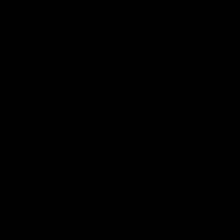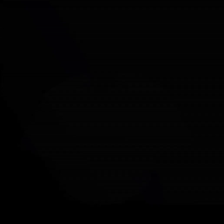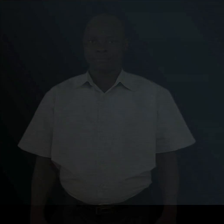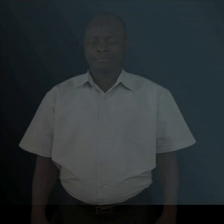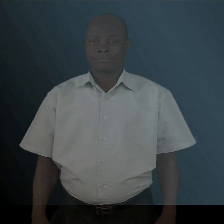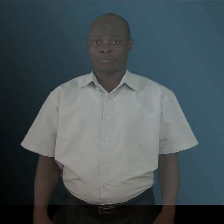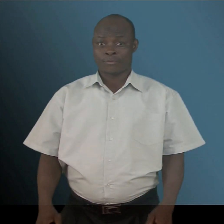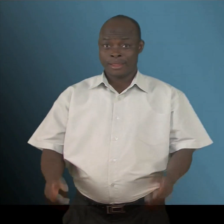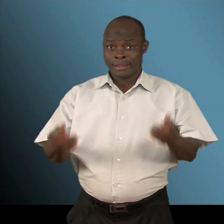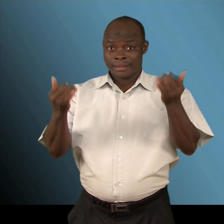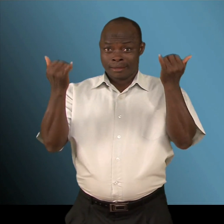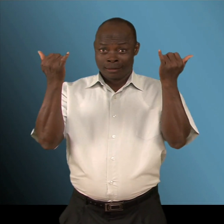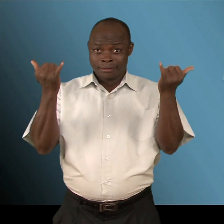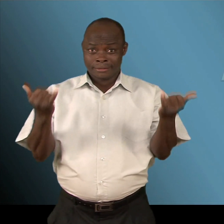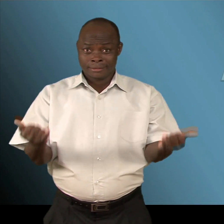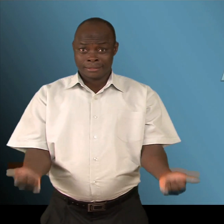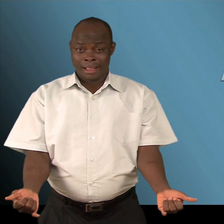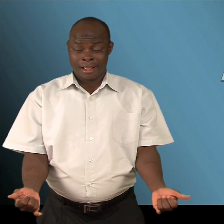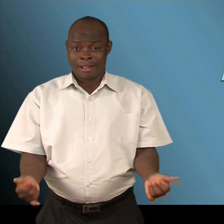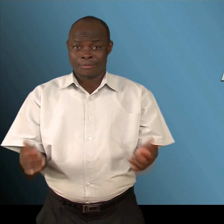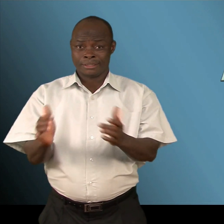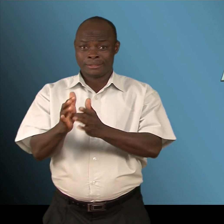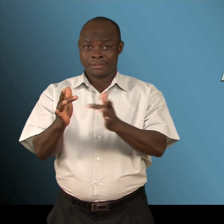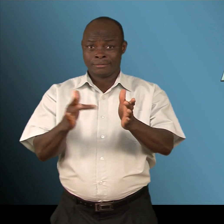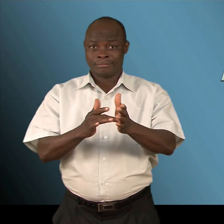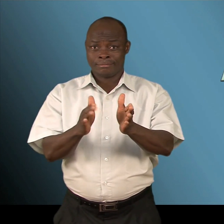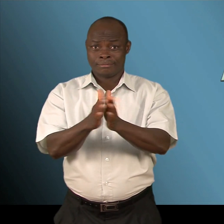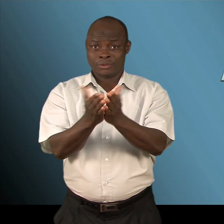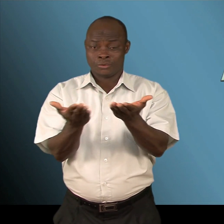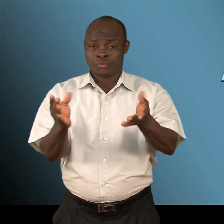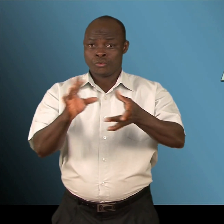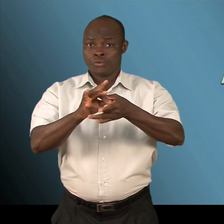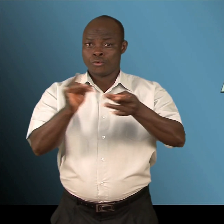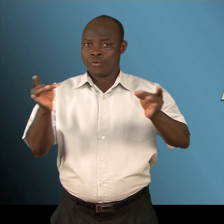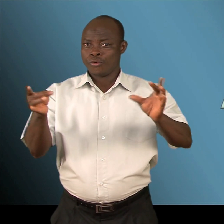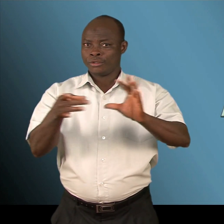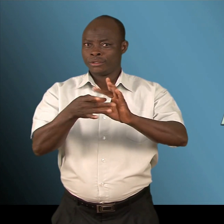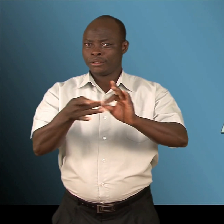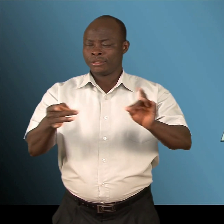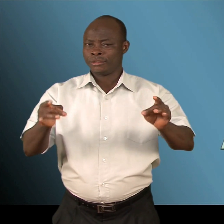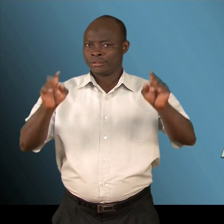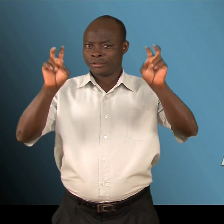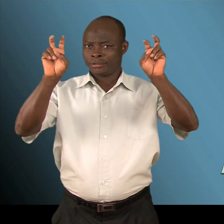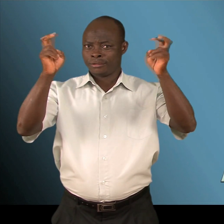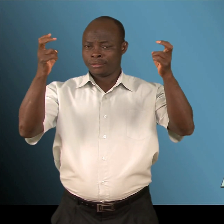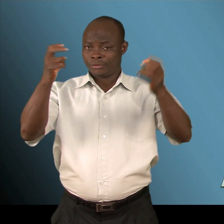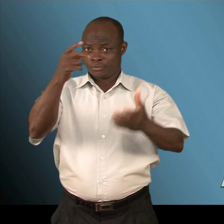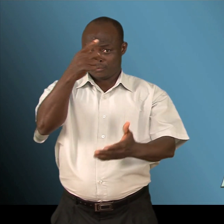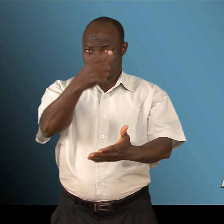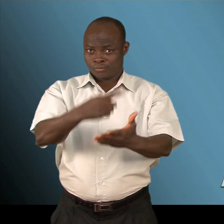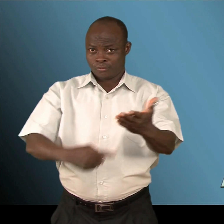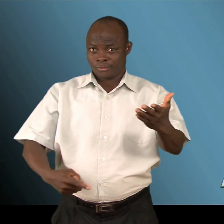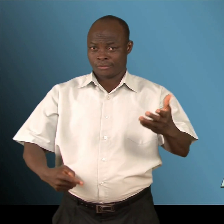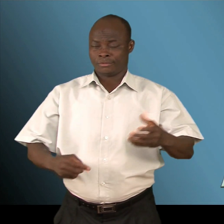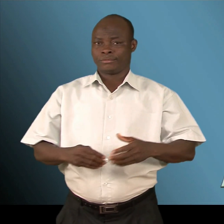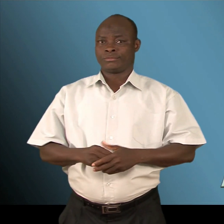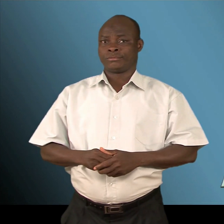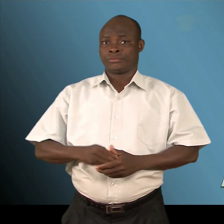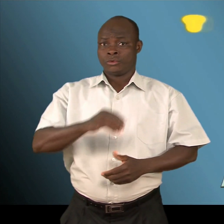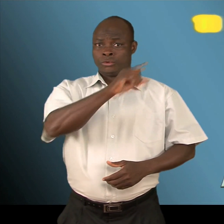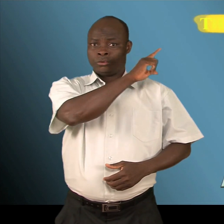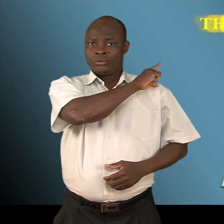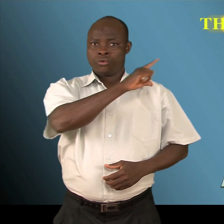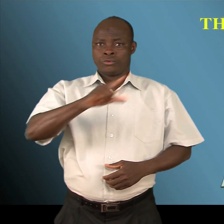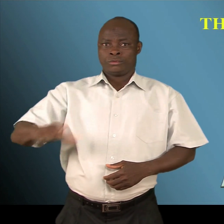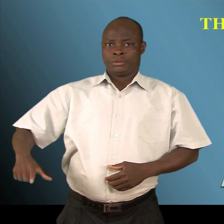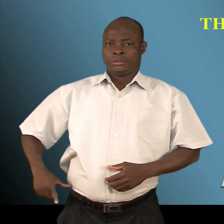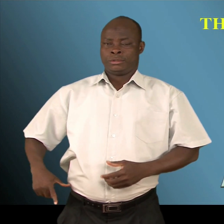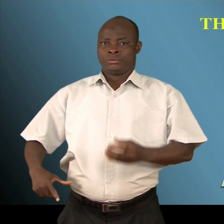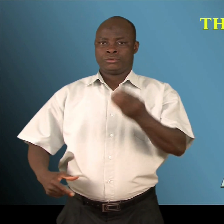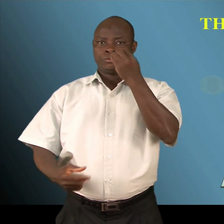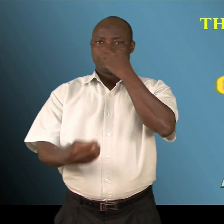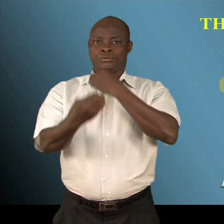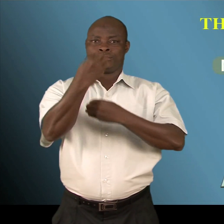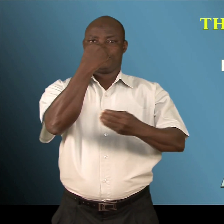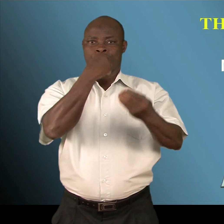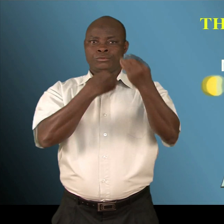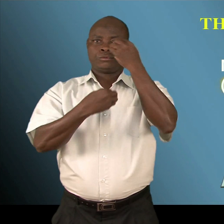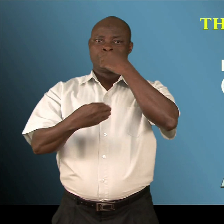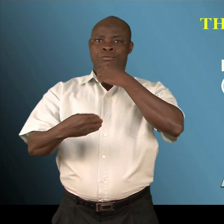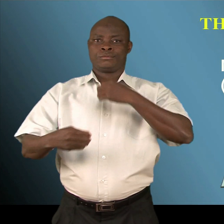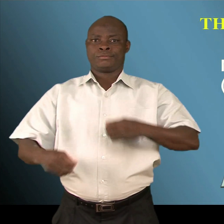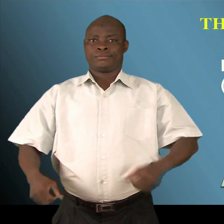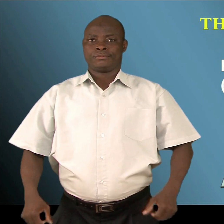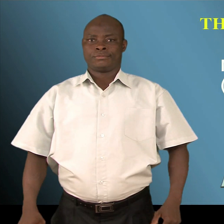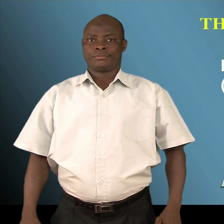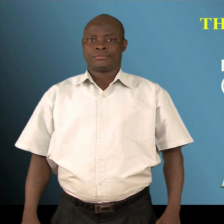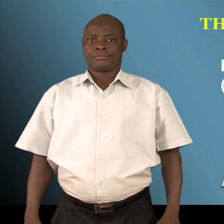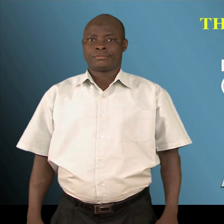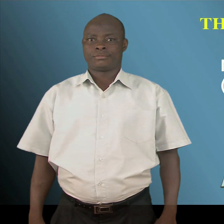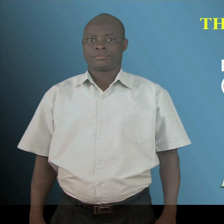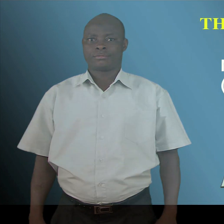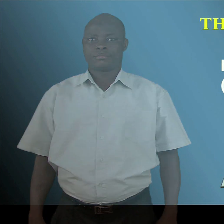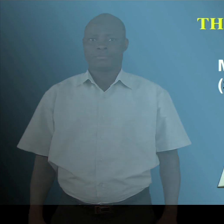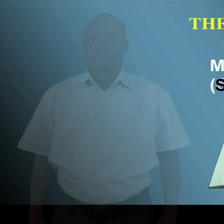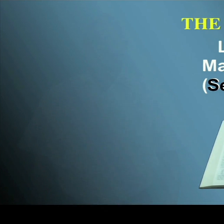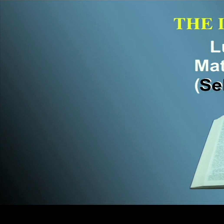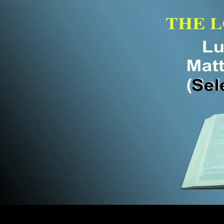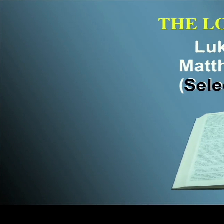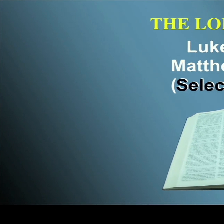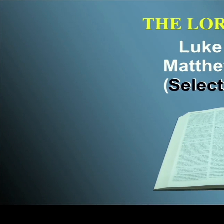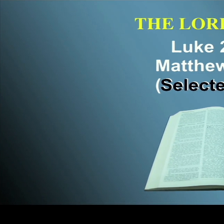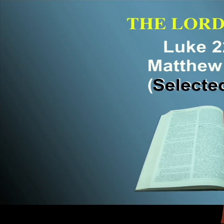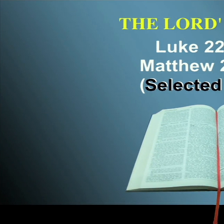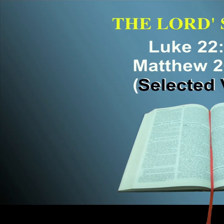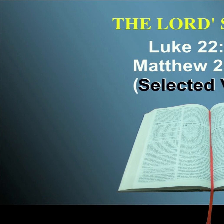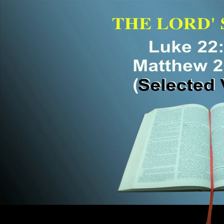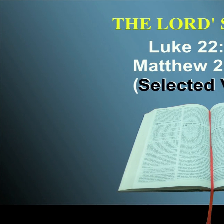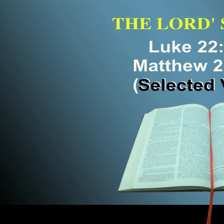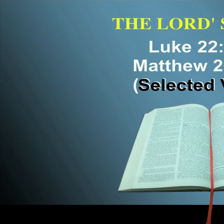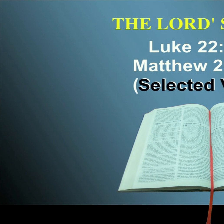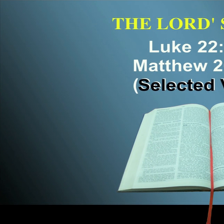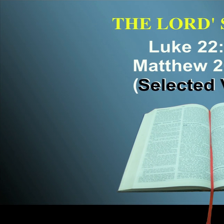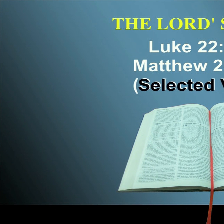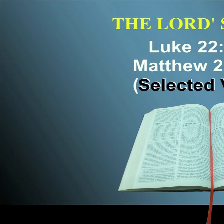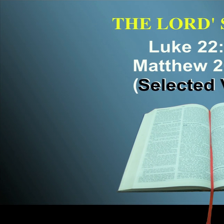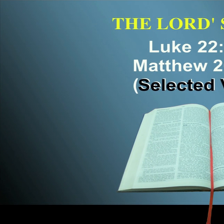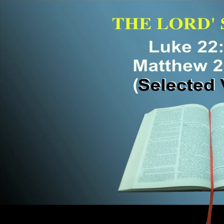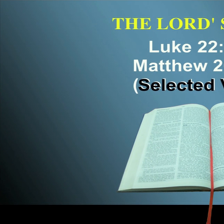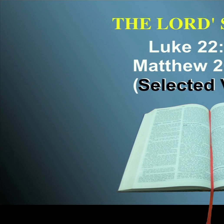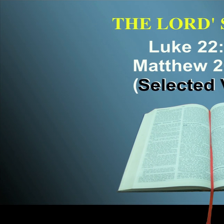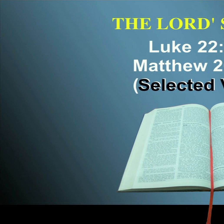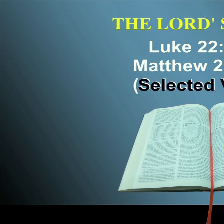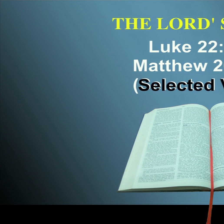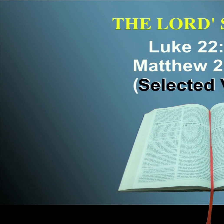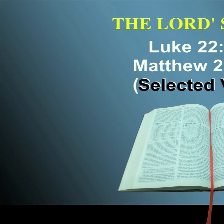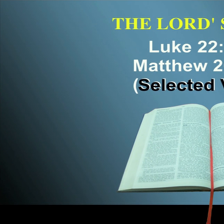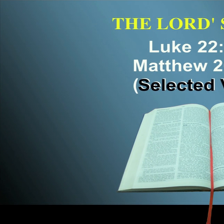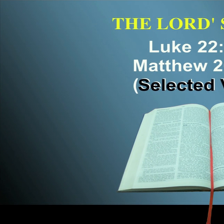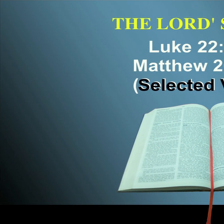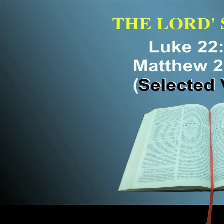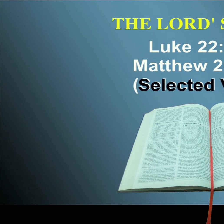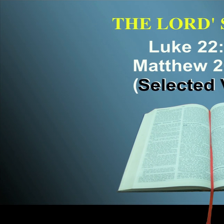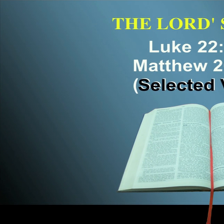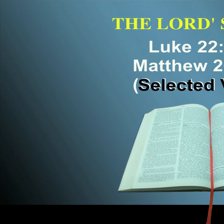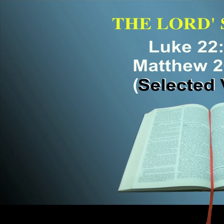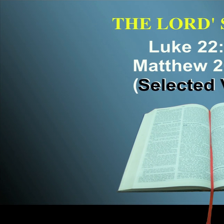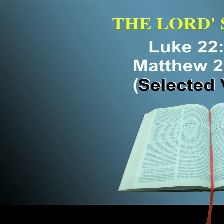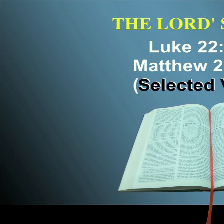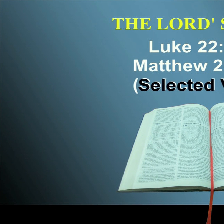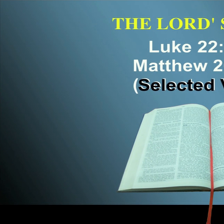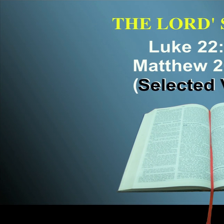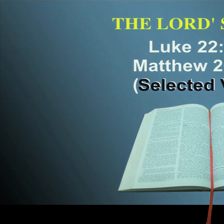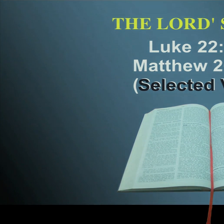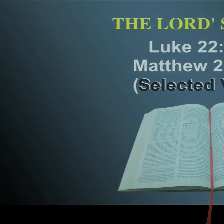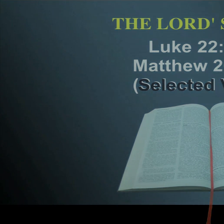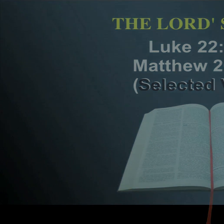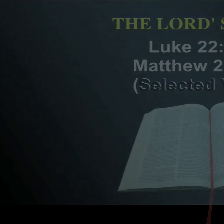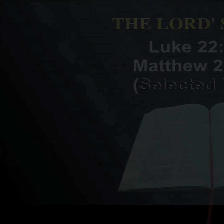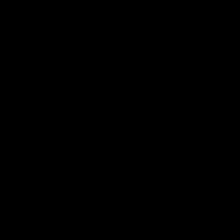The last supper (the Lord's supper)